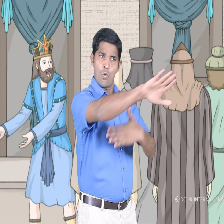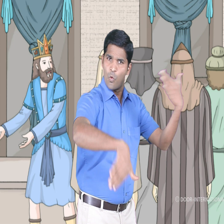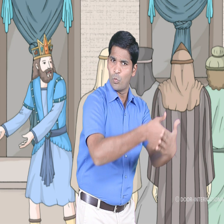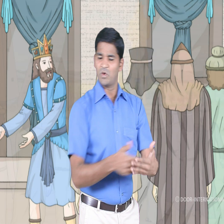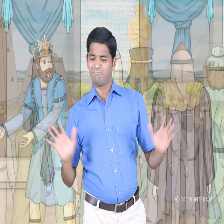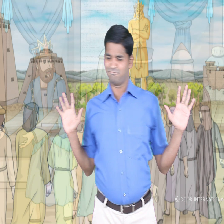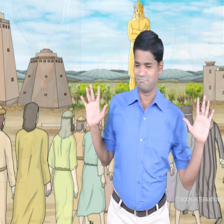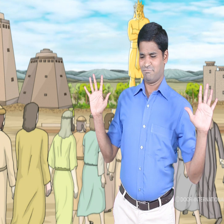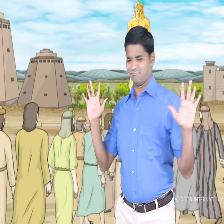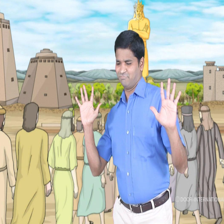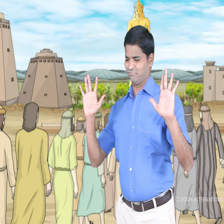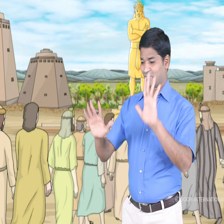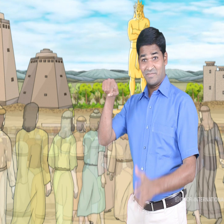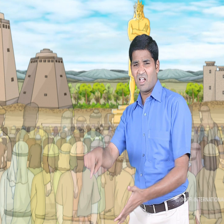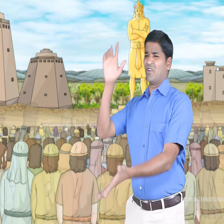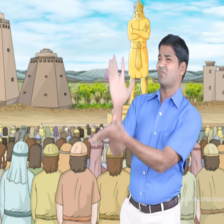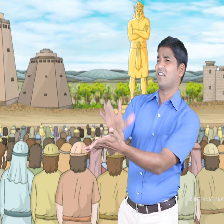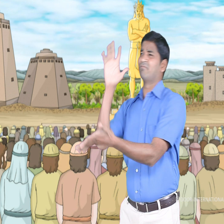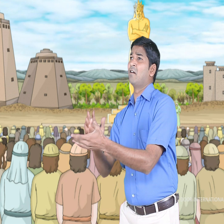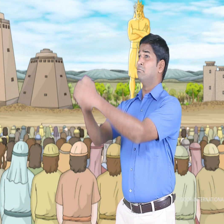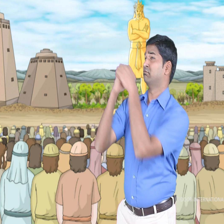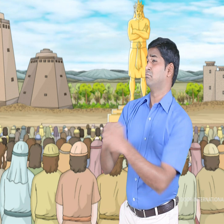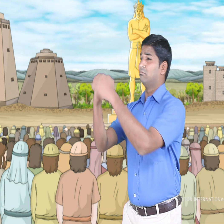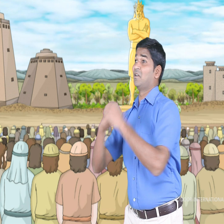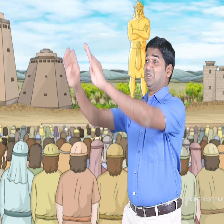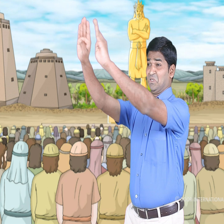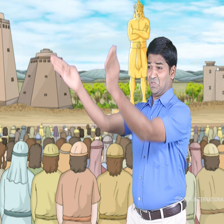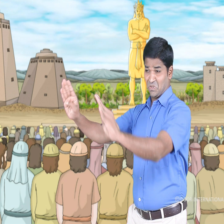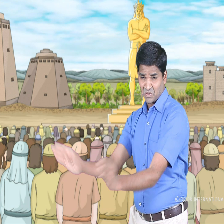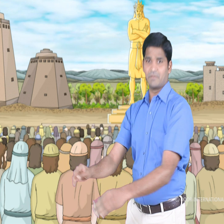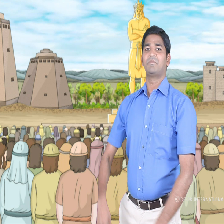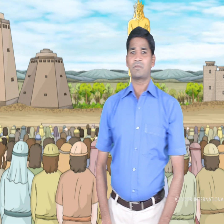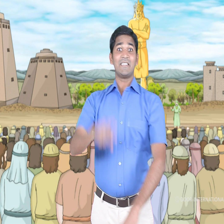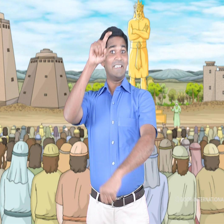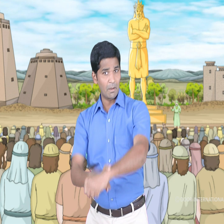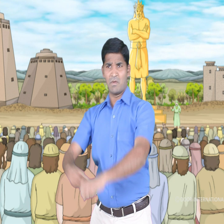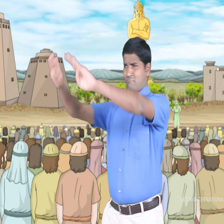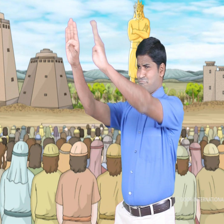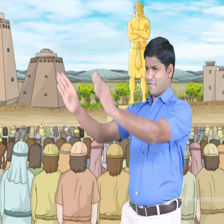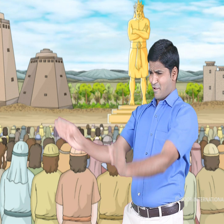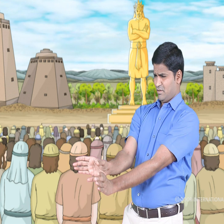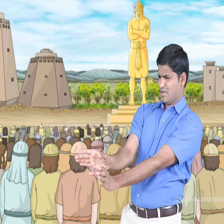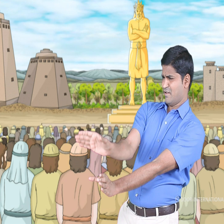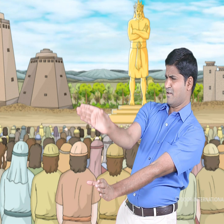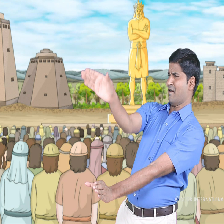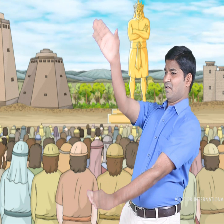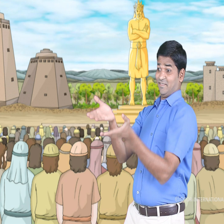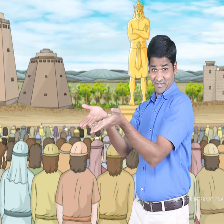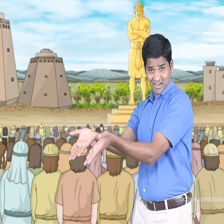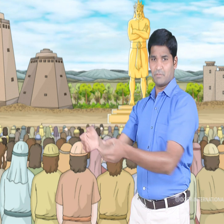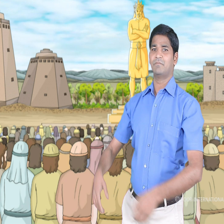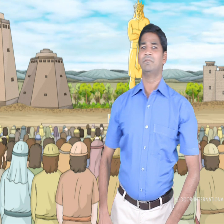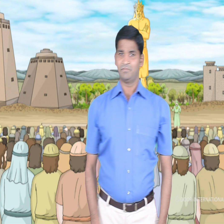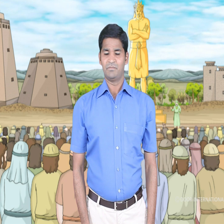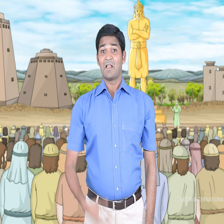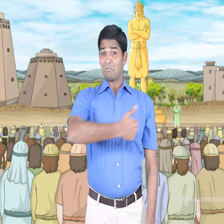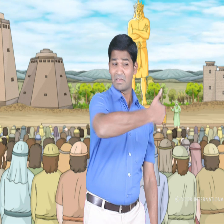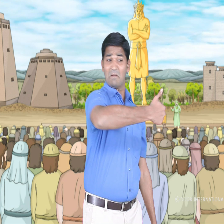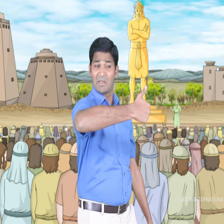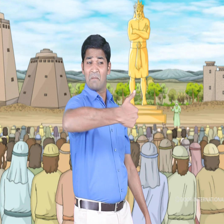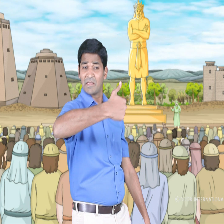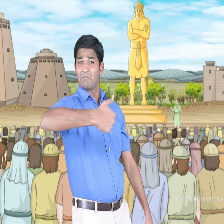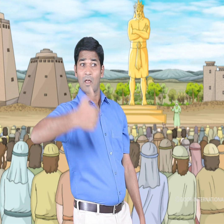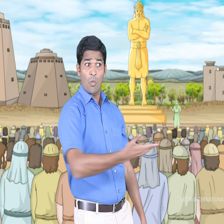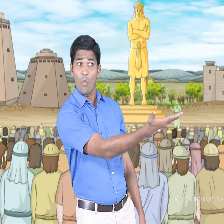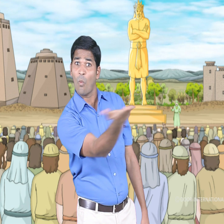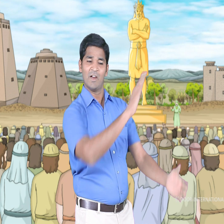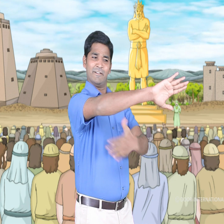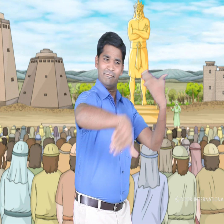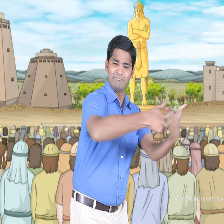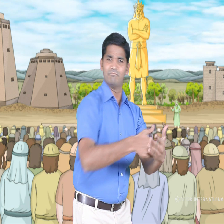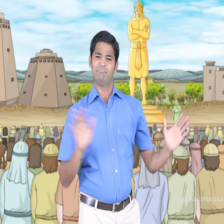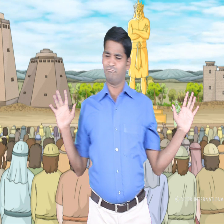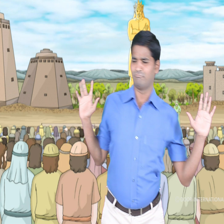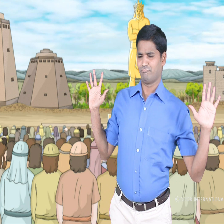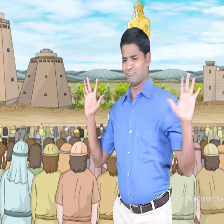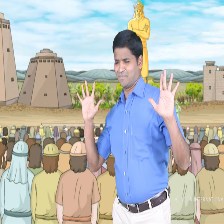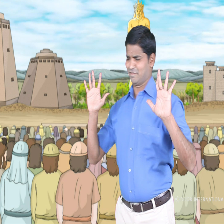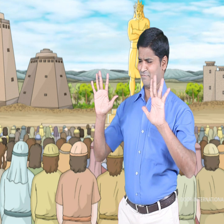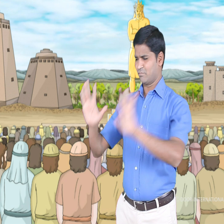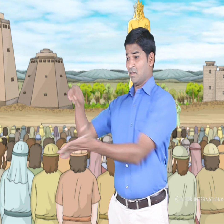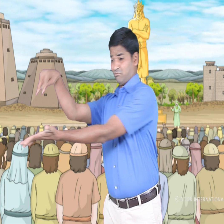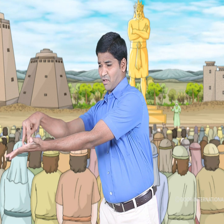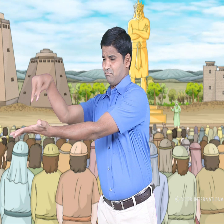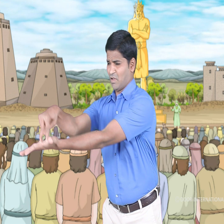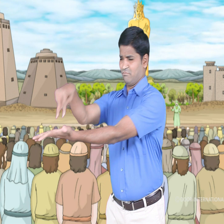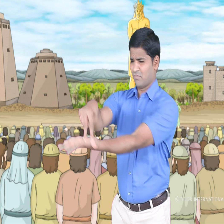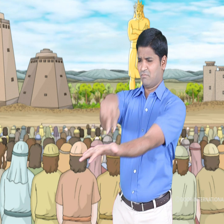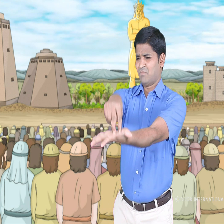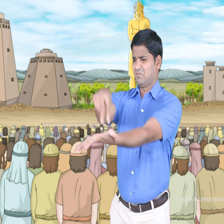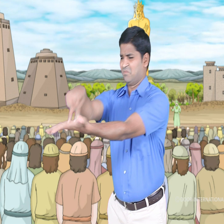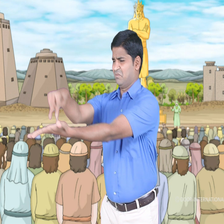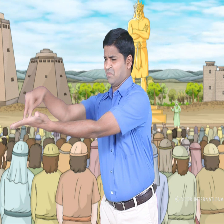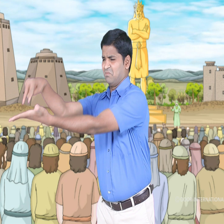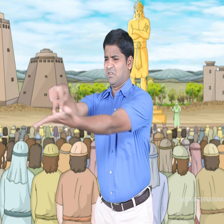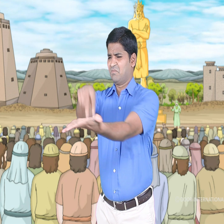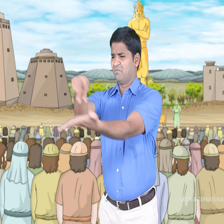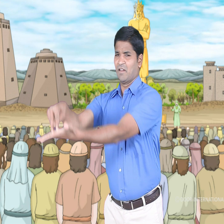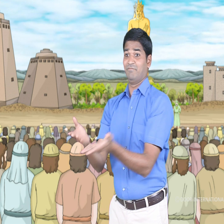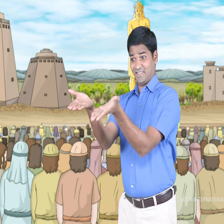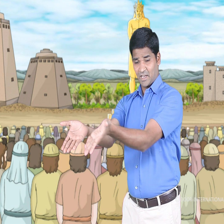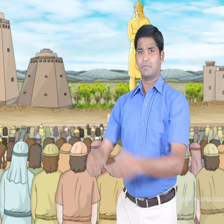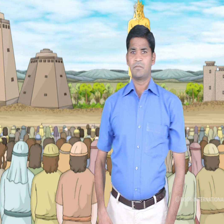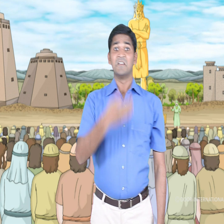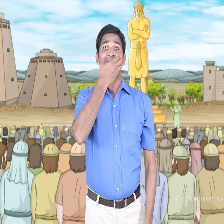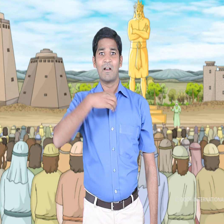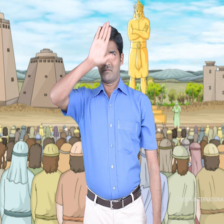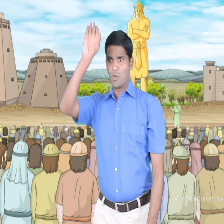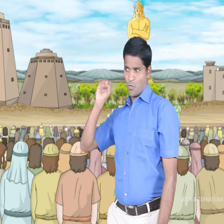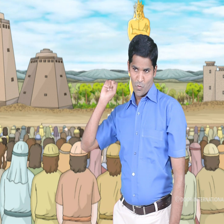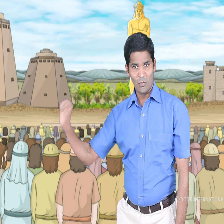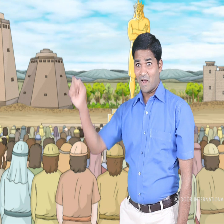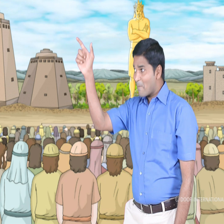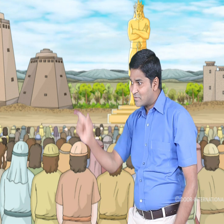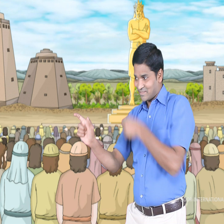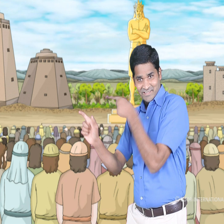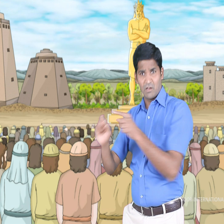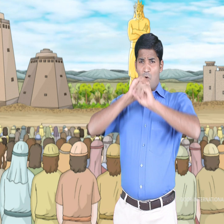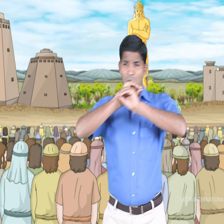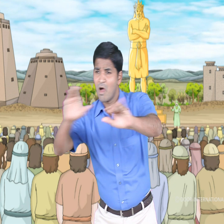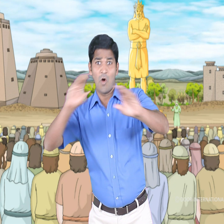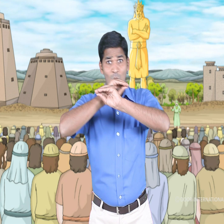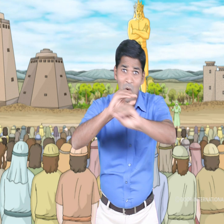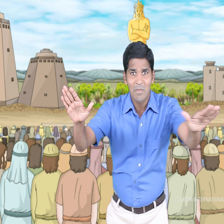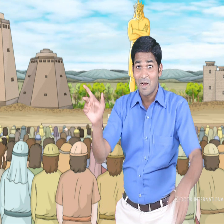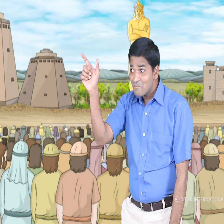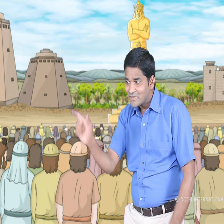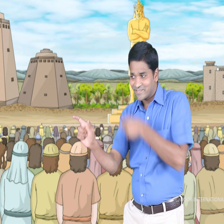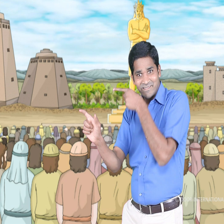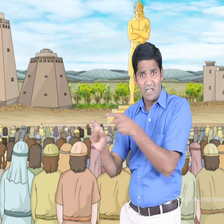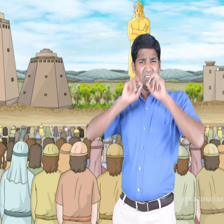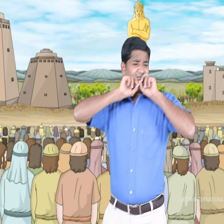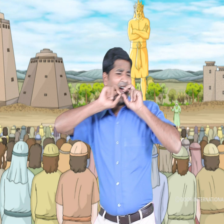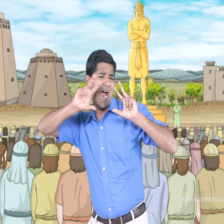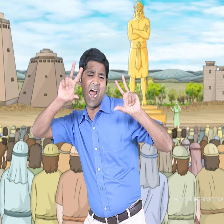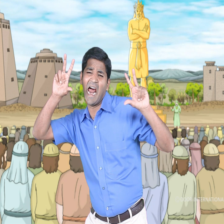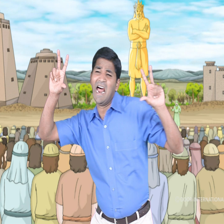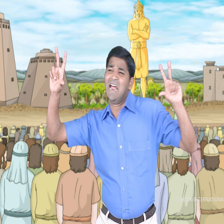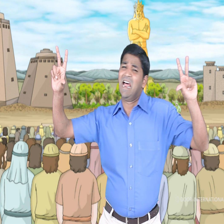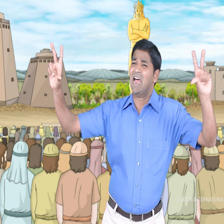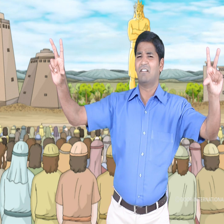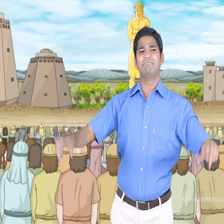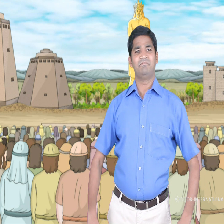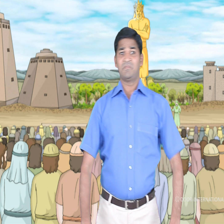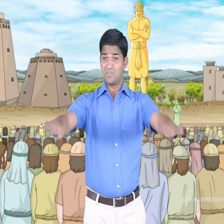So the satraps, prefects, governors, advisers, treasurers, judges, magistrates, and all the rulers of the provinces assembled for the dedication of the statue that King Nebuchadnezzar had set up, and they stood before it.